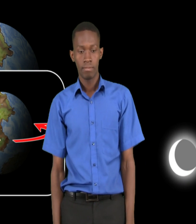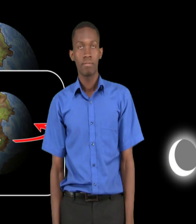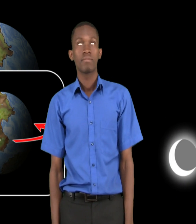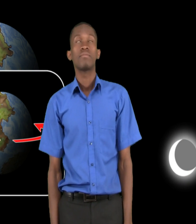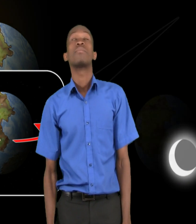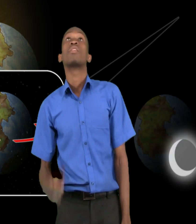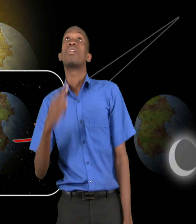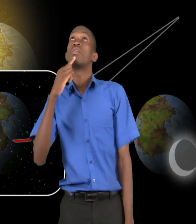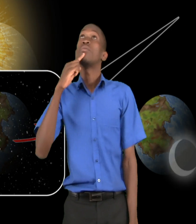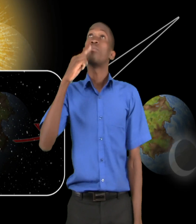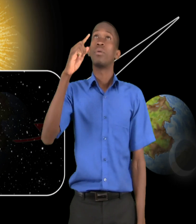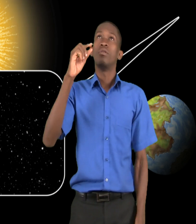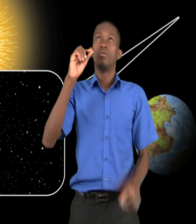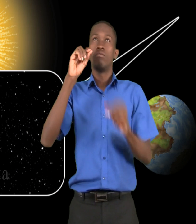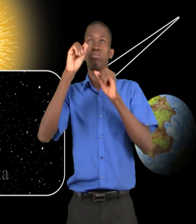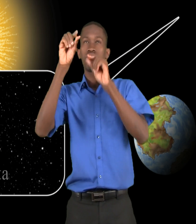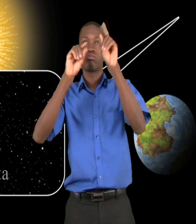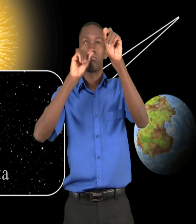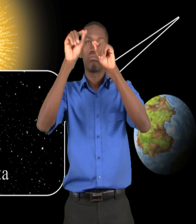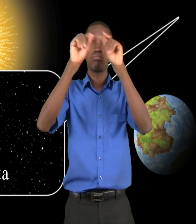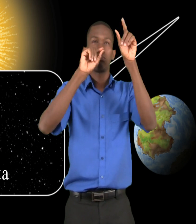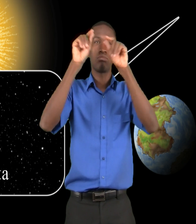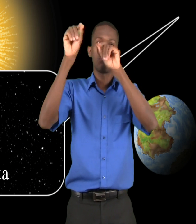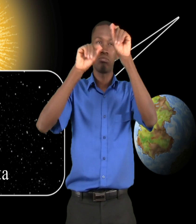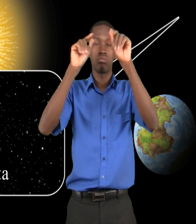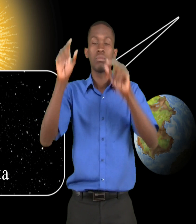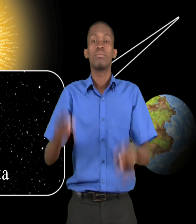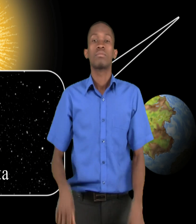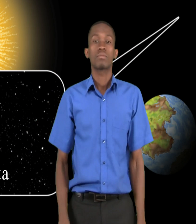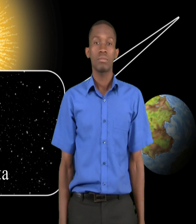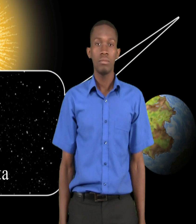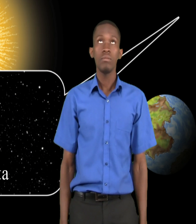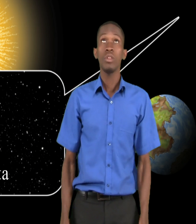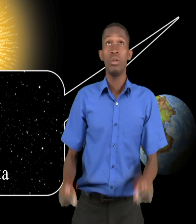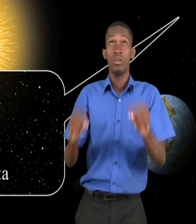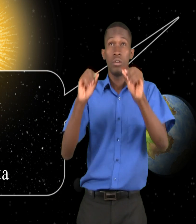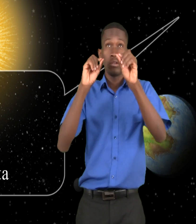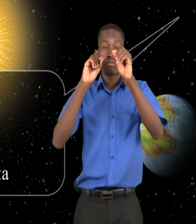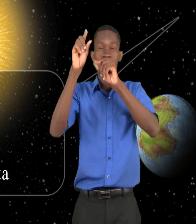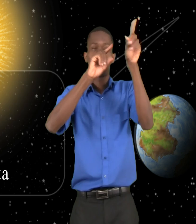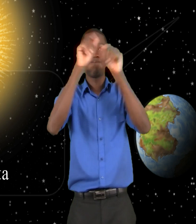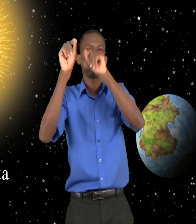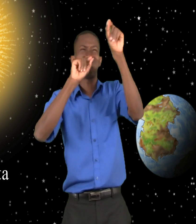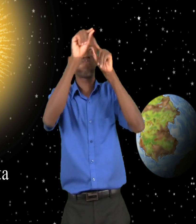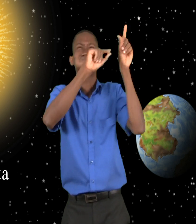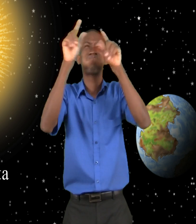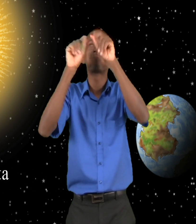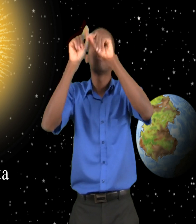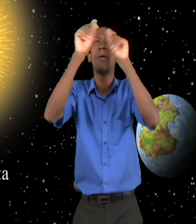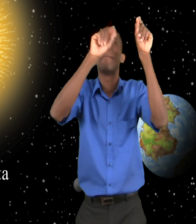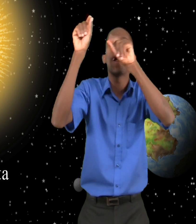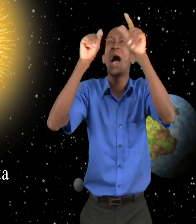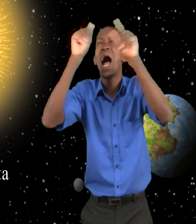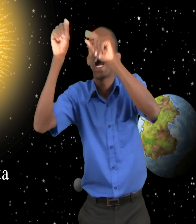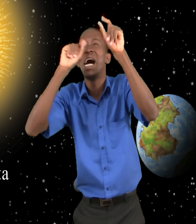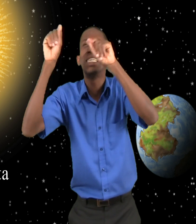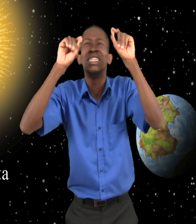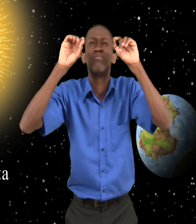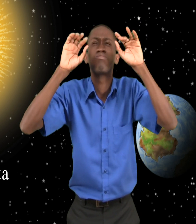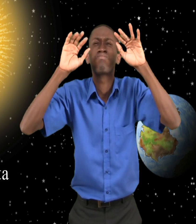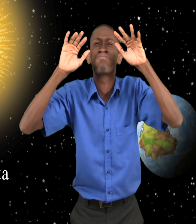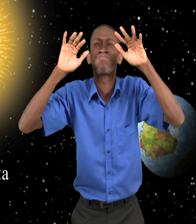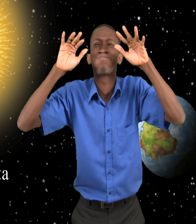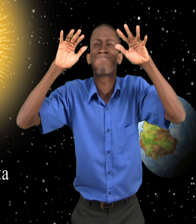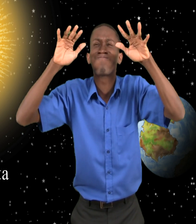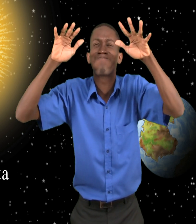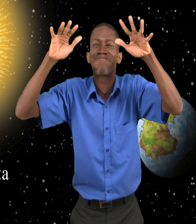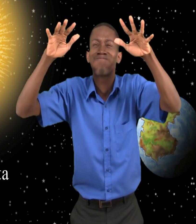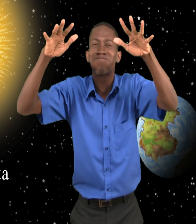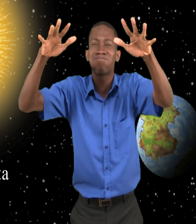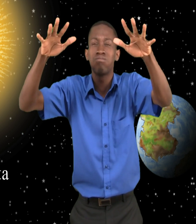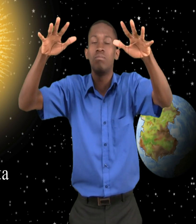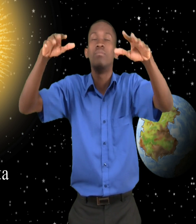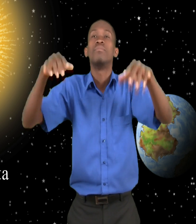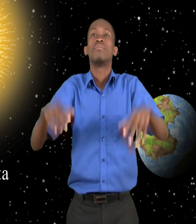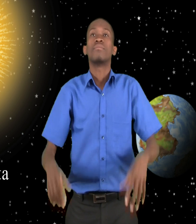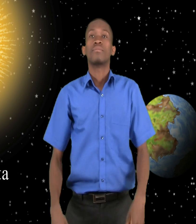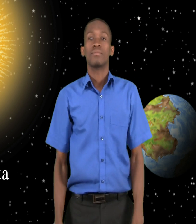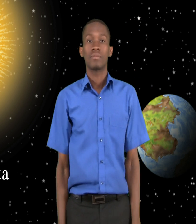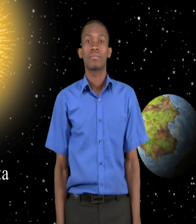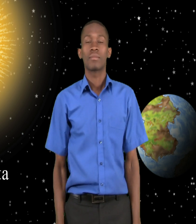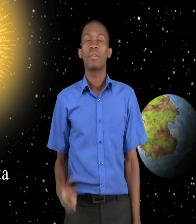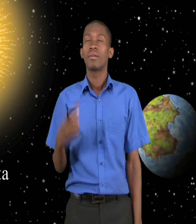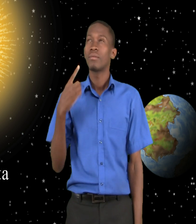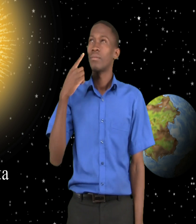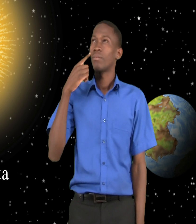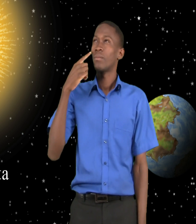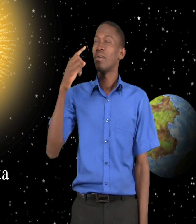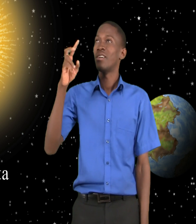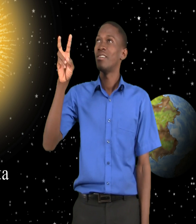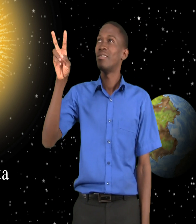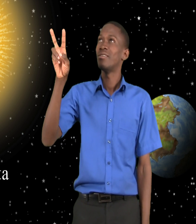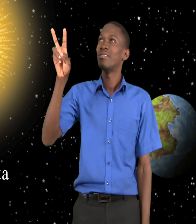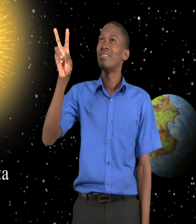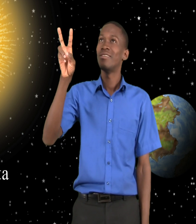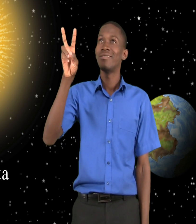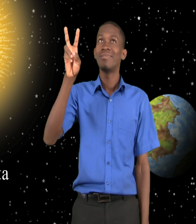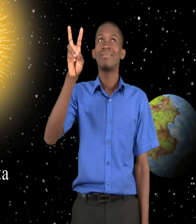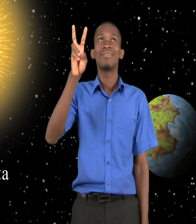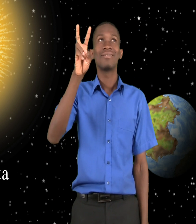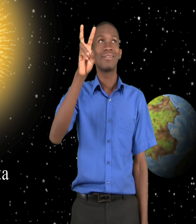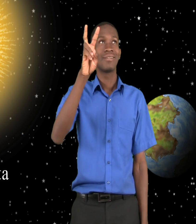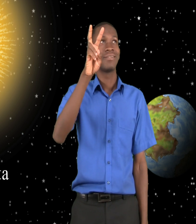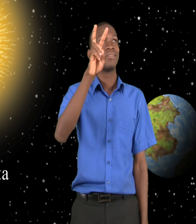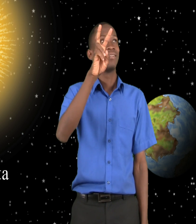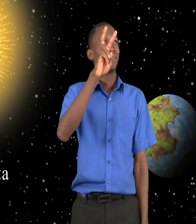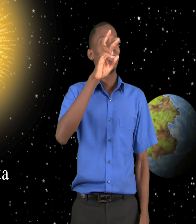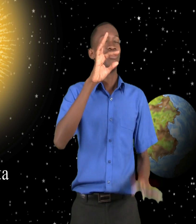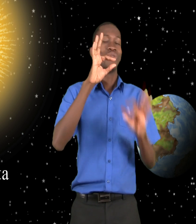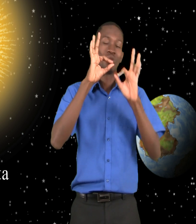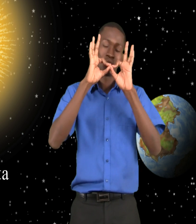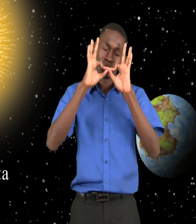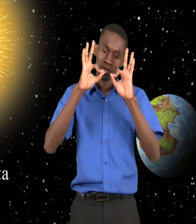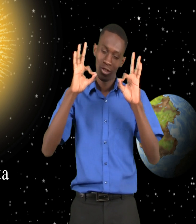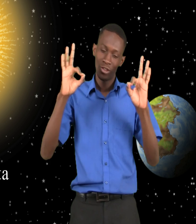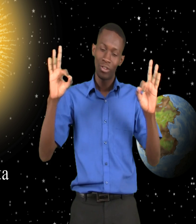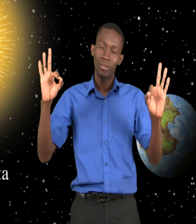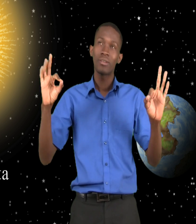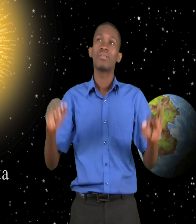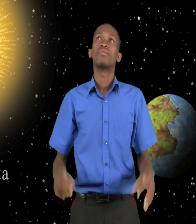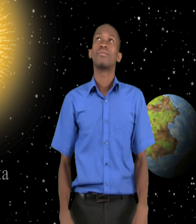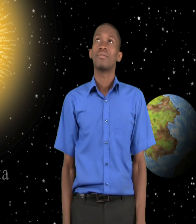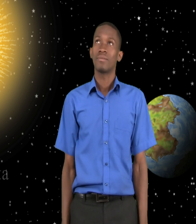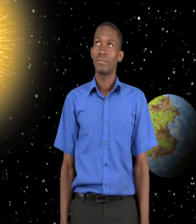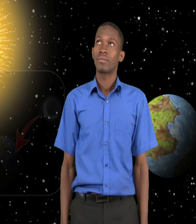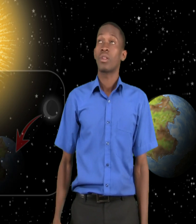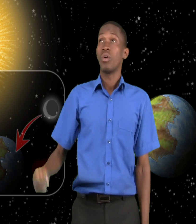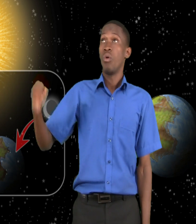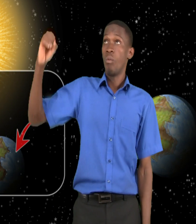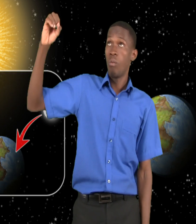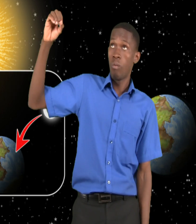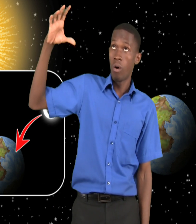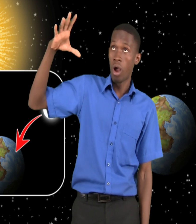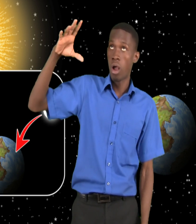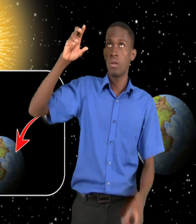And He made the stars as well.